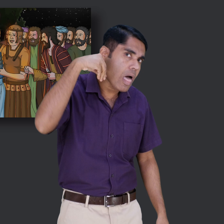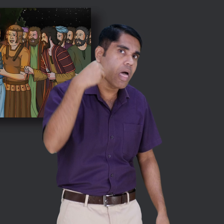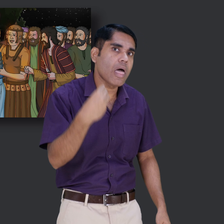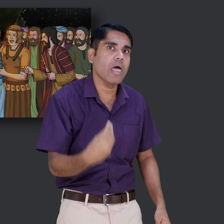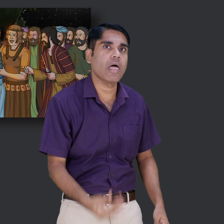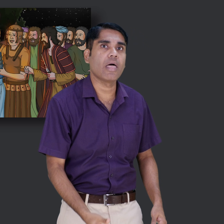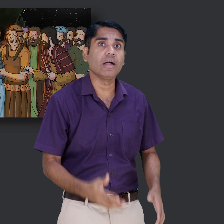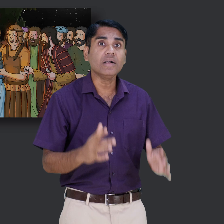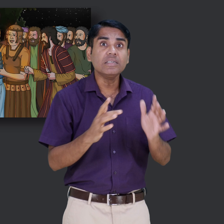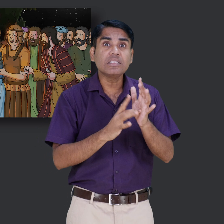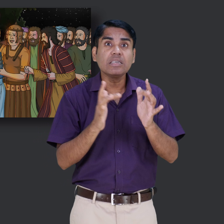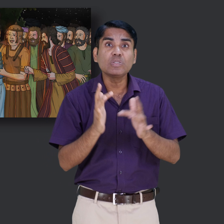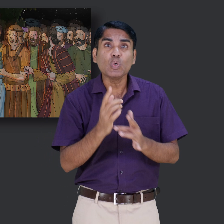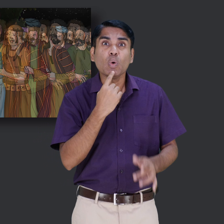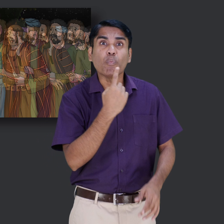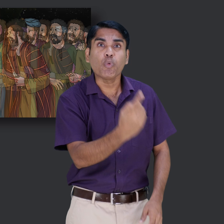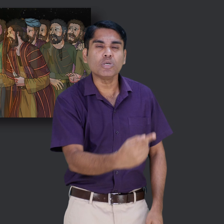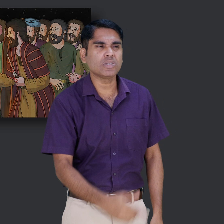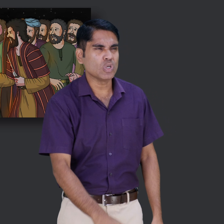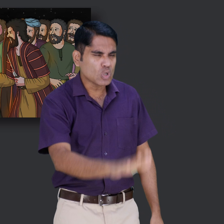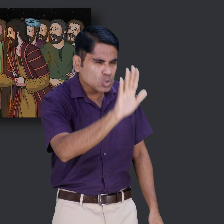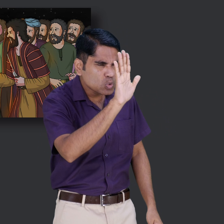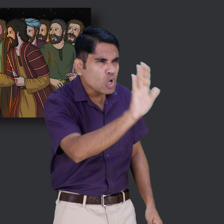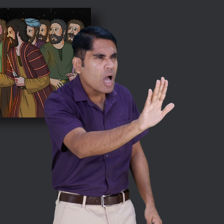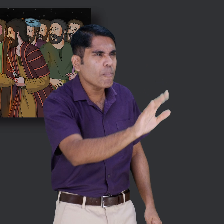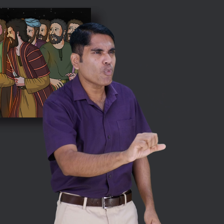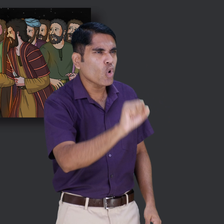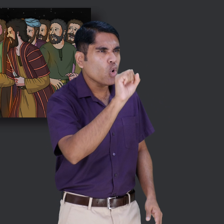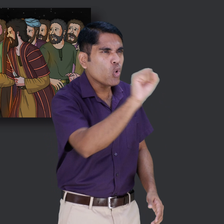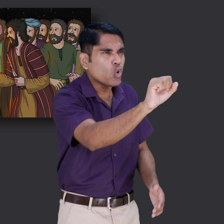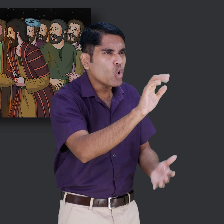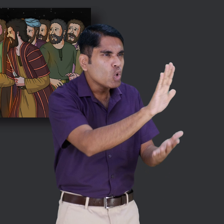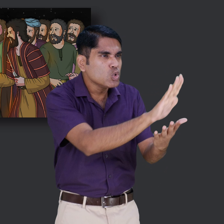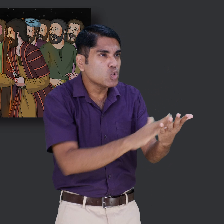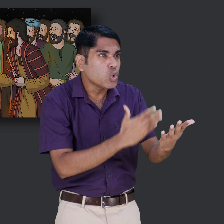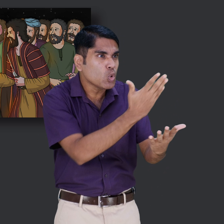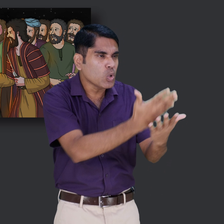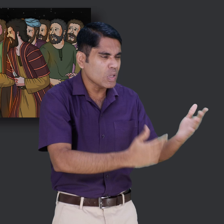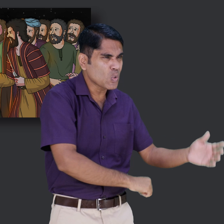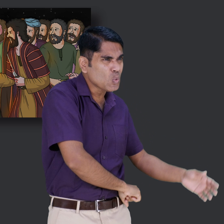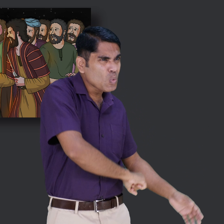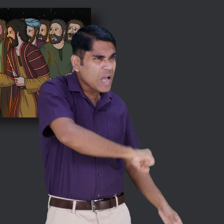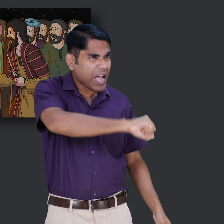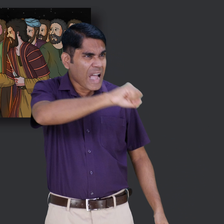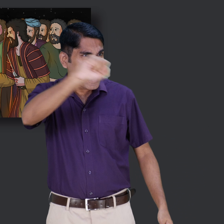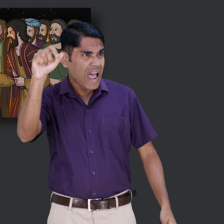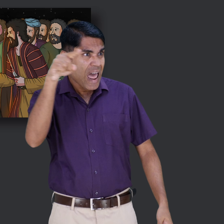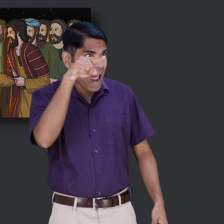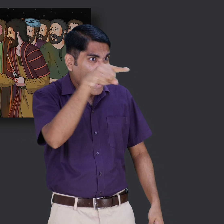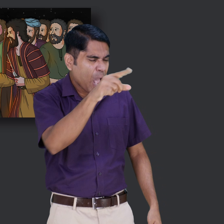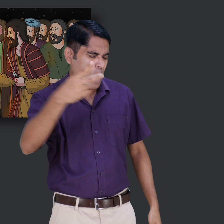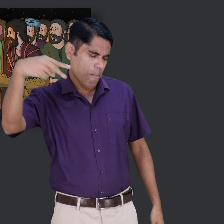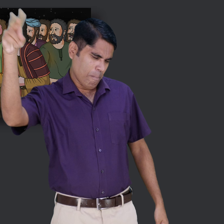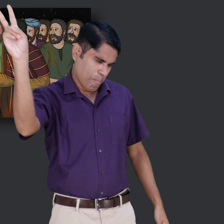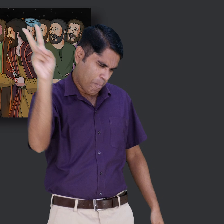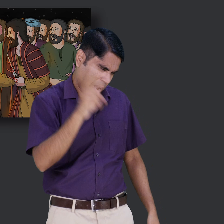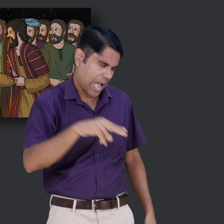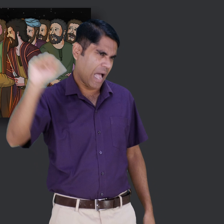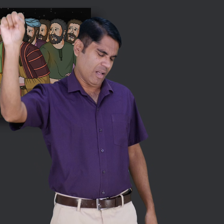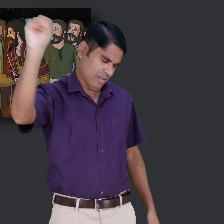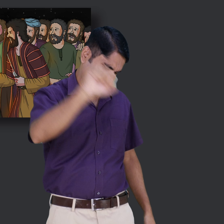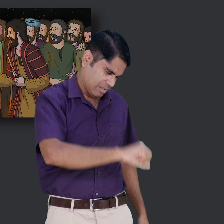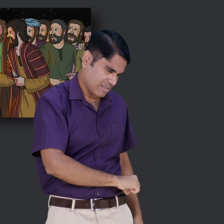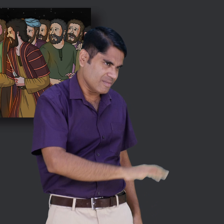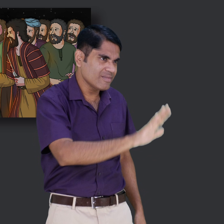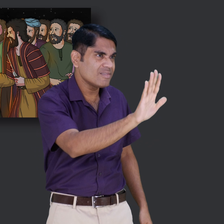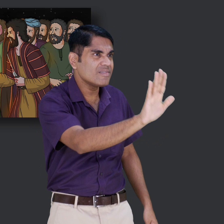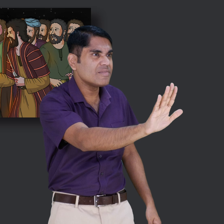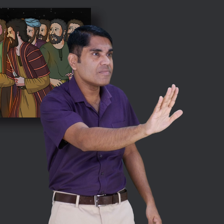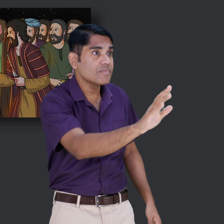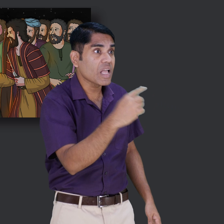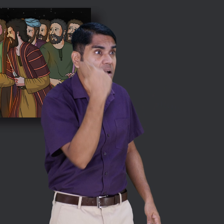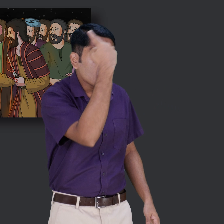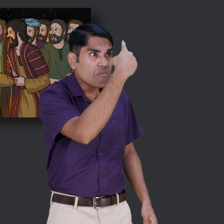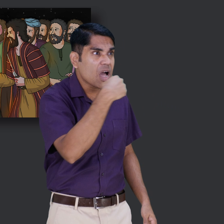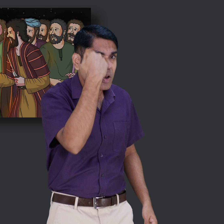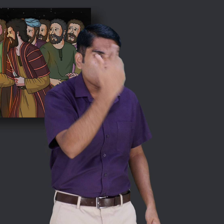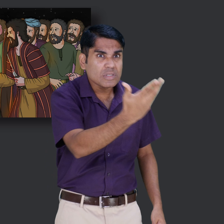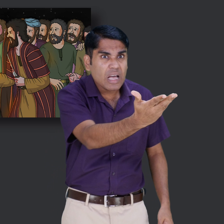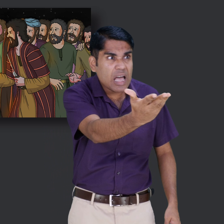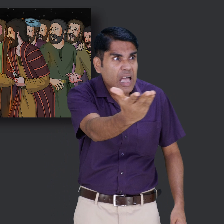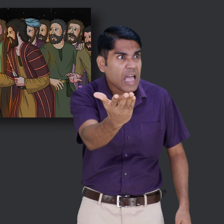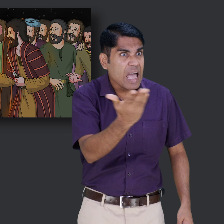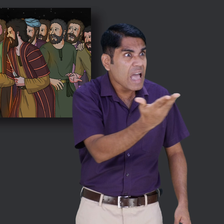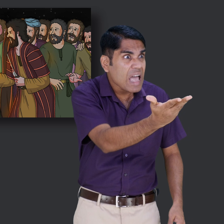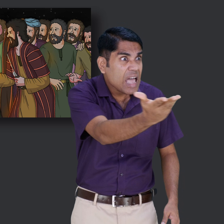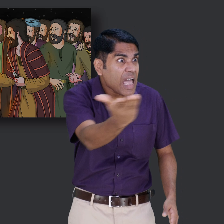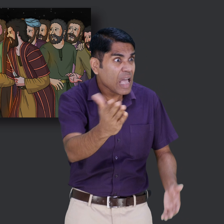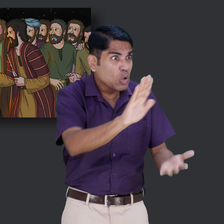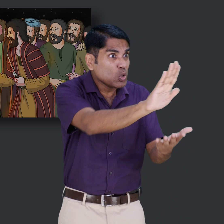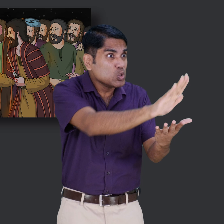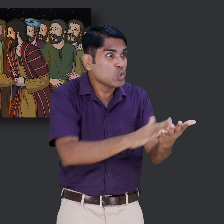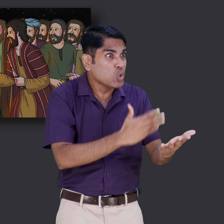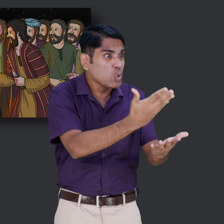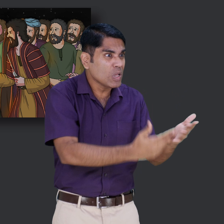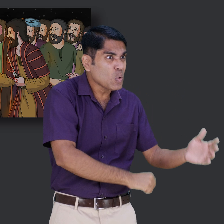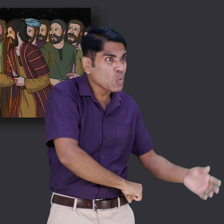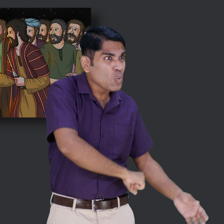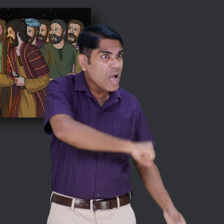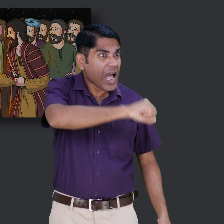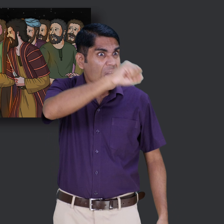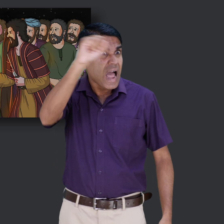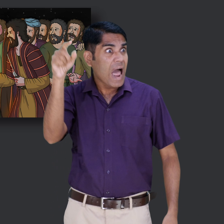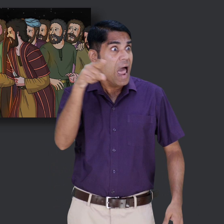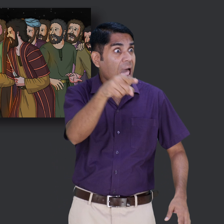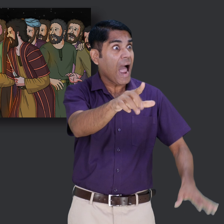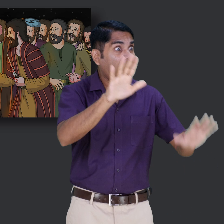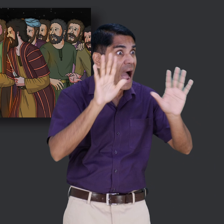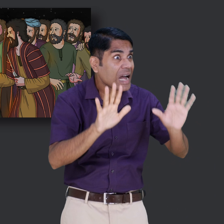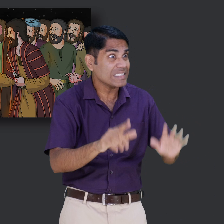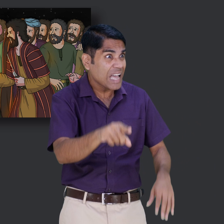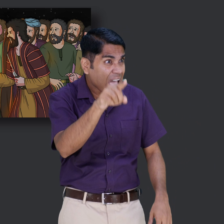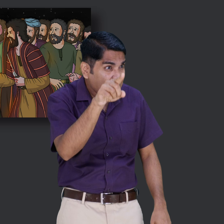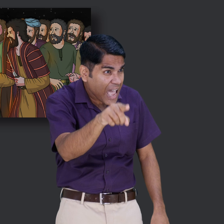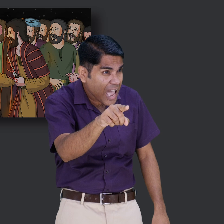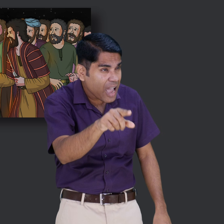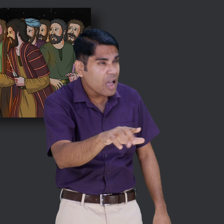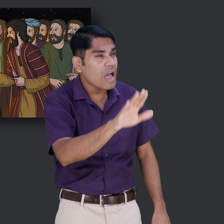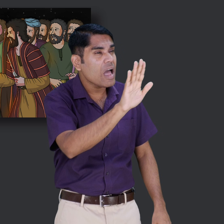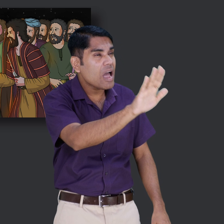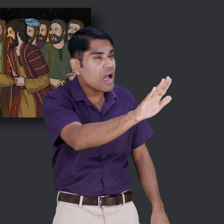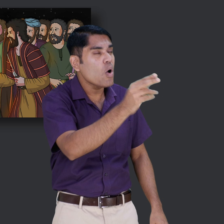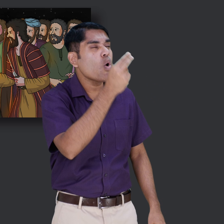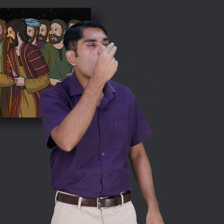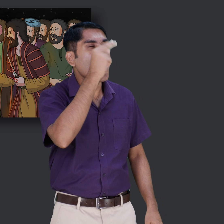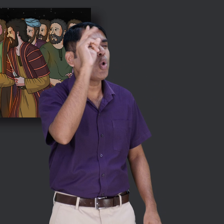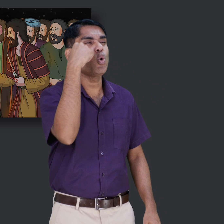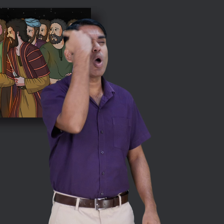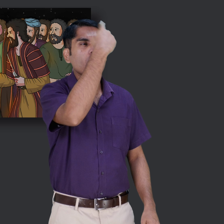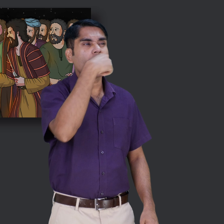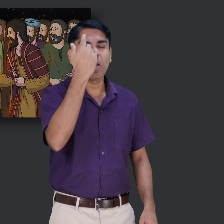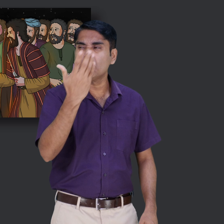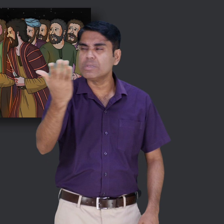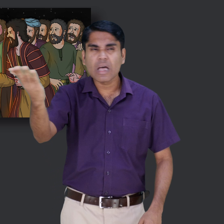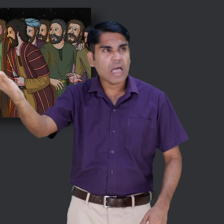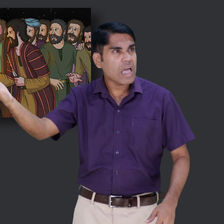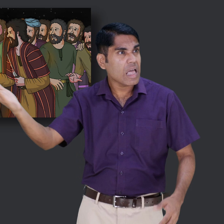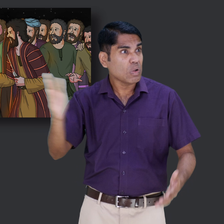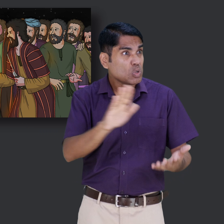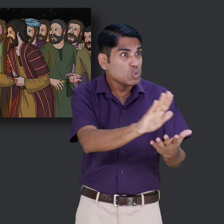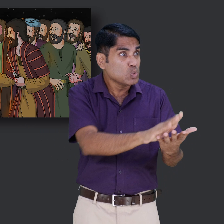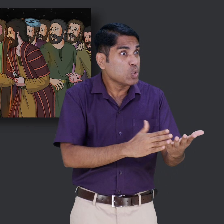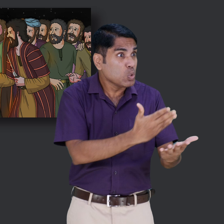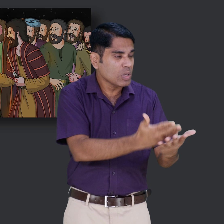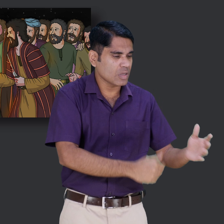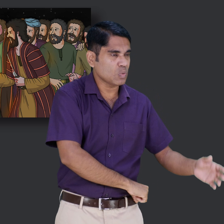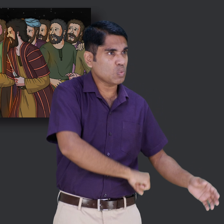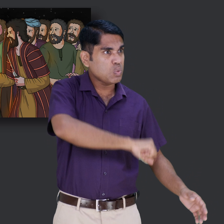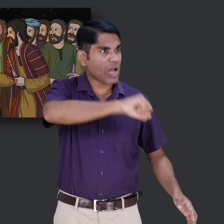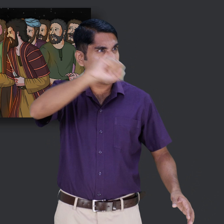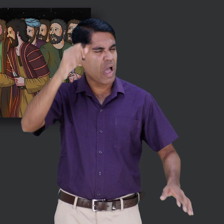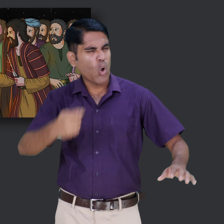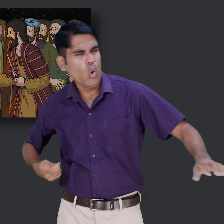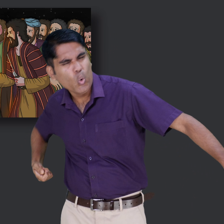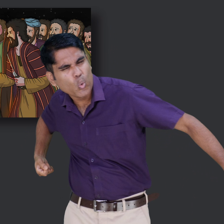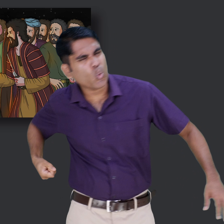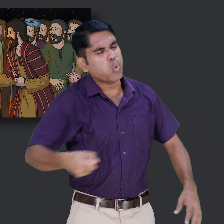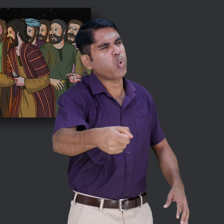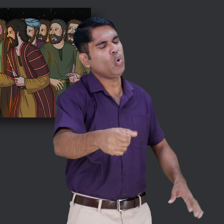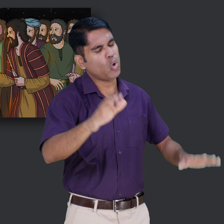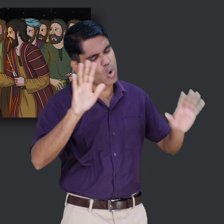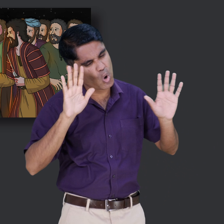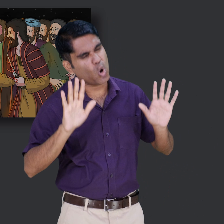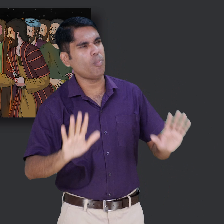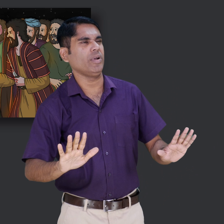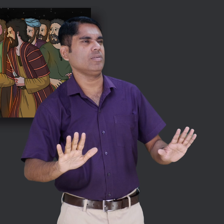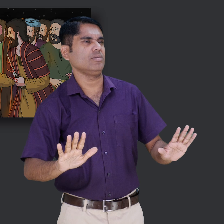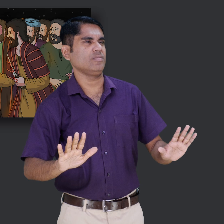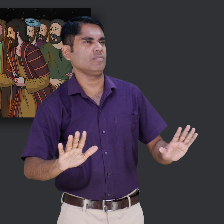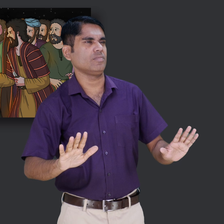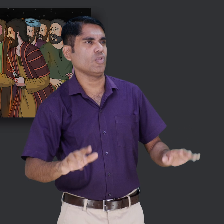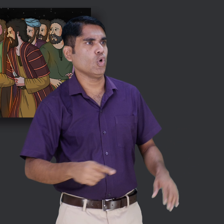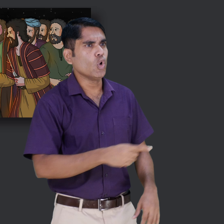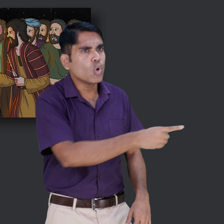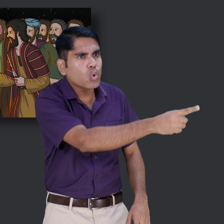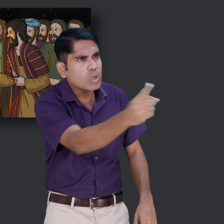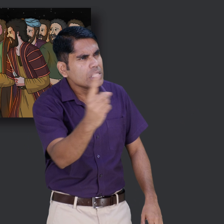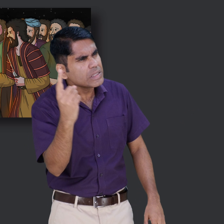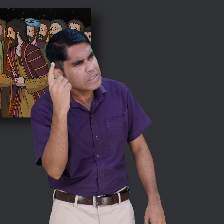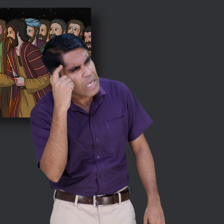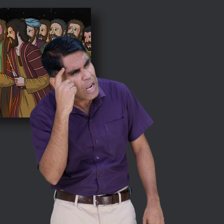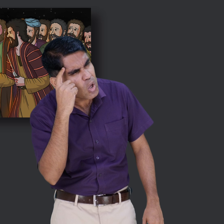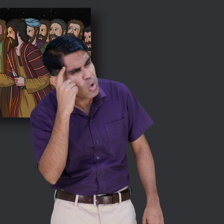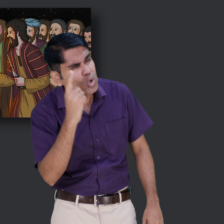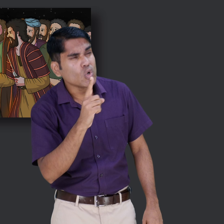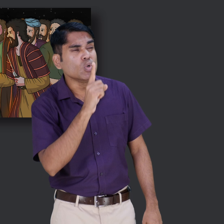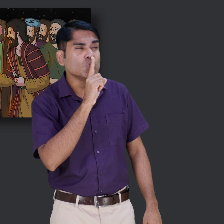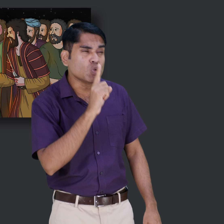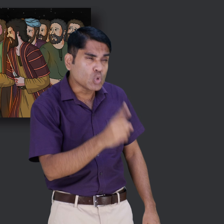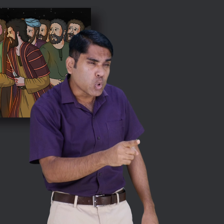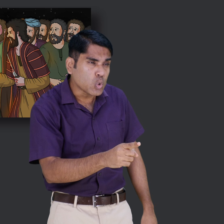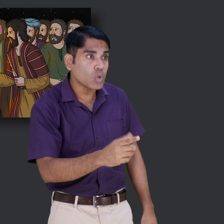“Put your sword back in its place,” Jesus said to him. “For all who draw the sword will die by the sword.